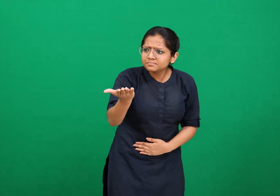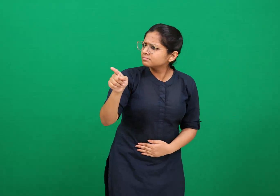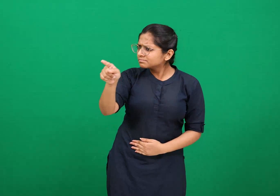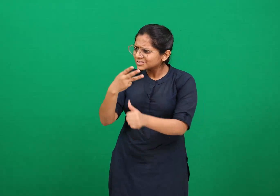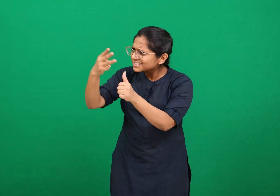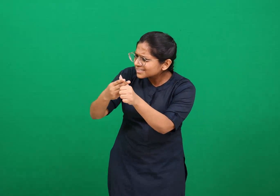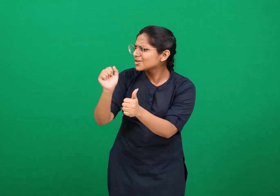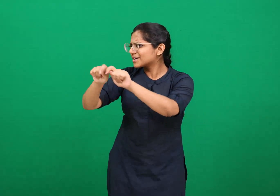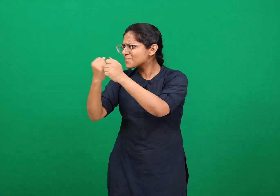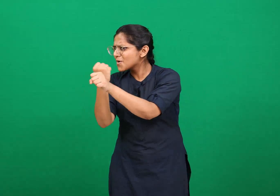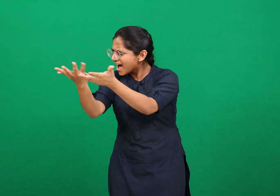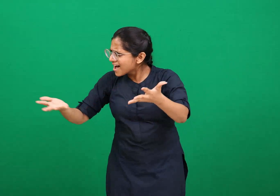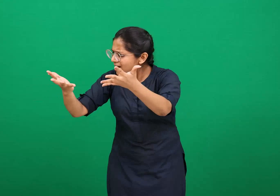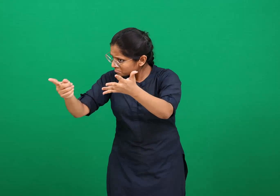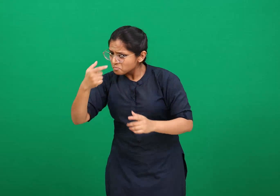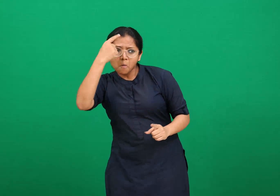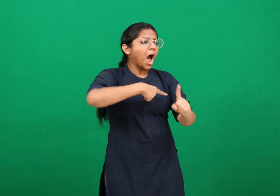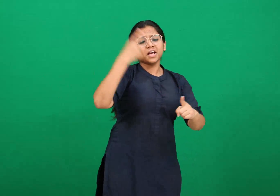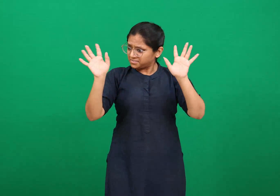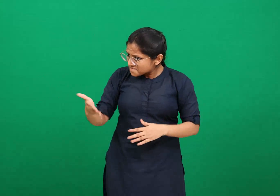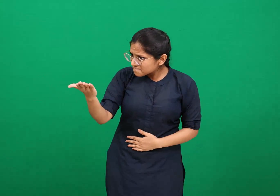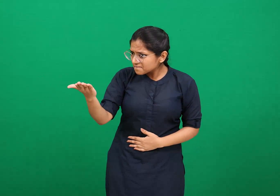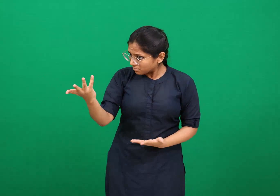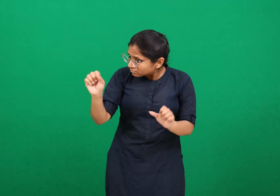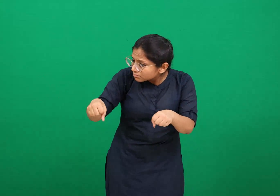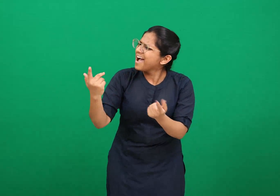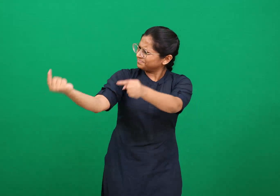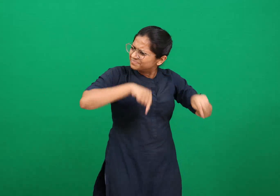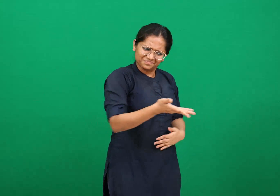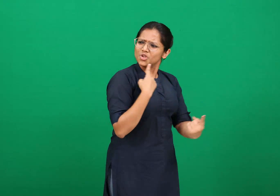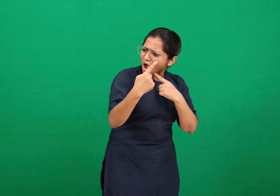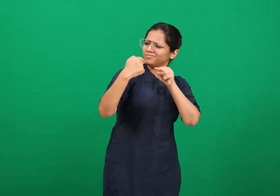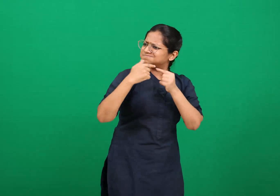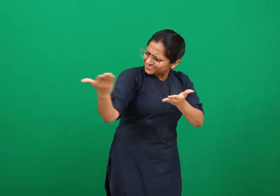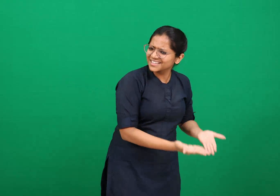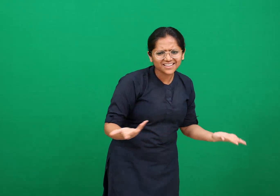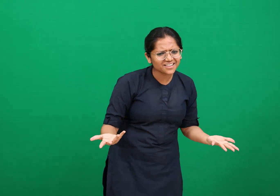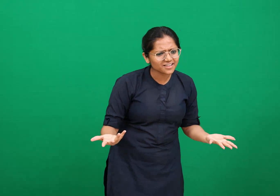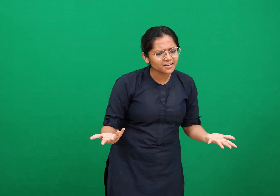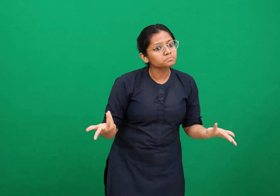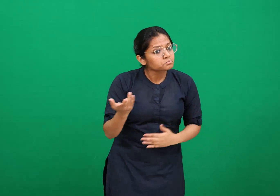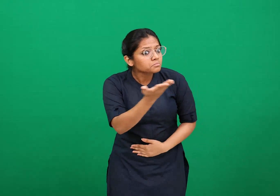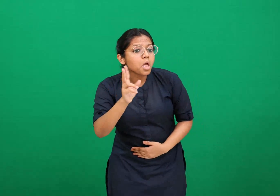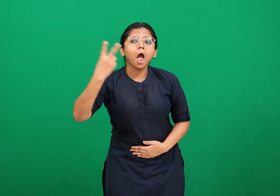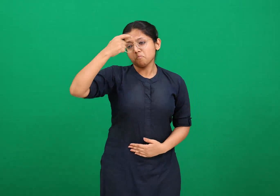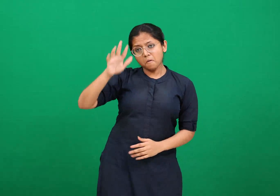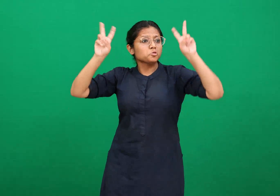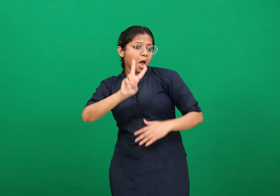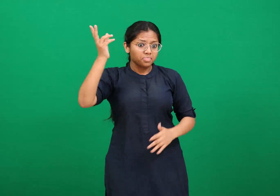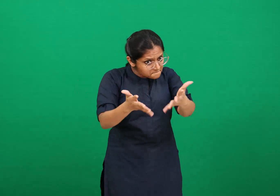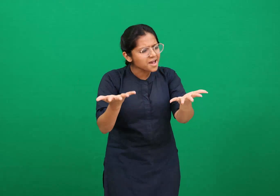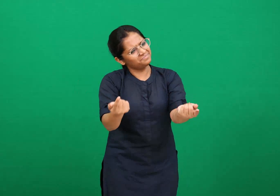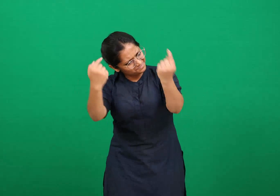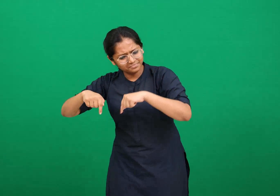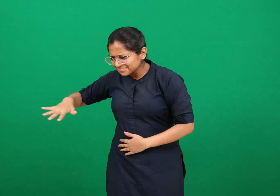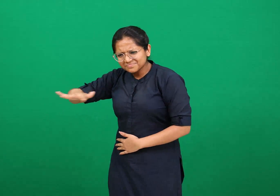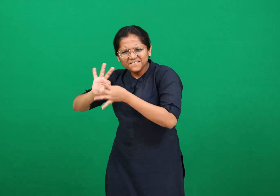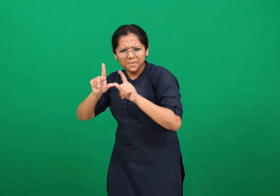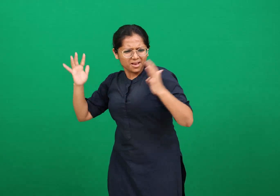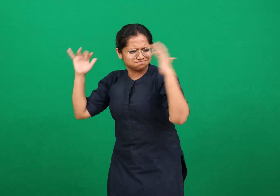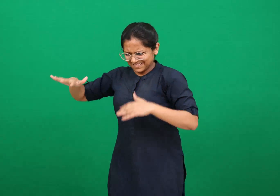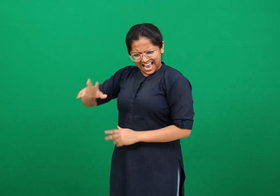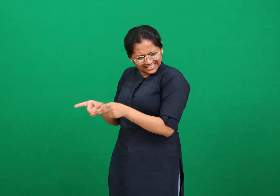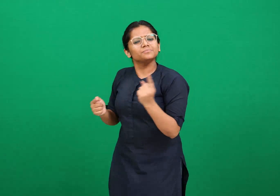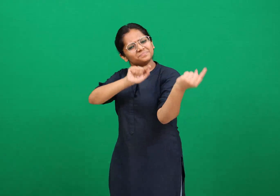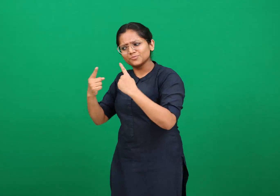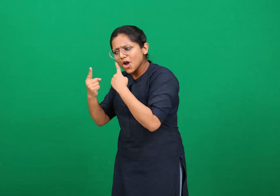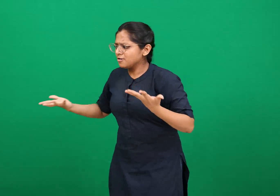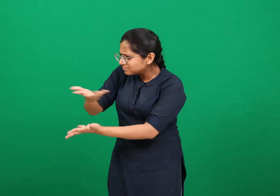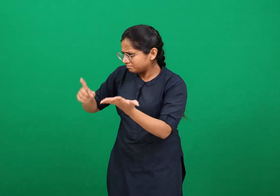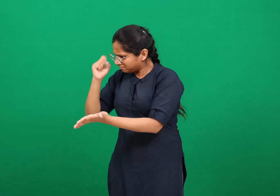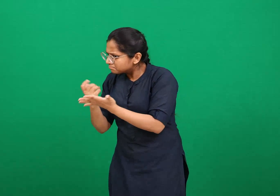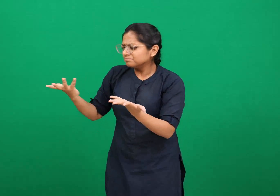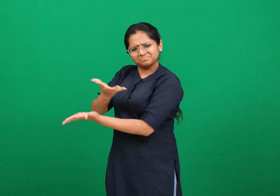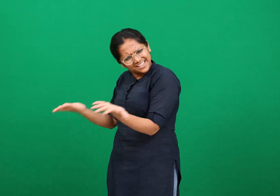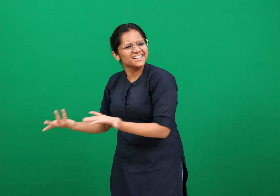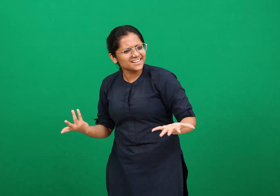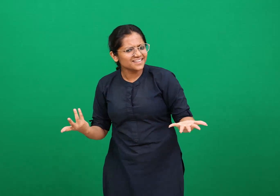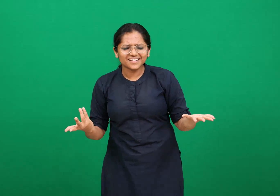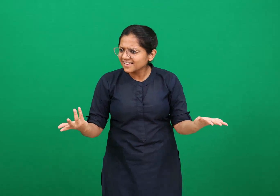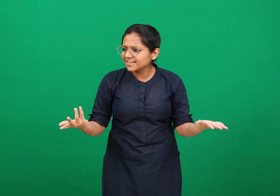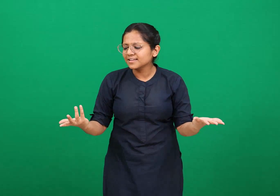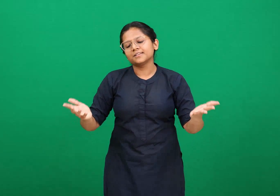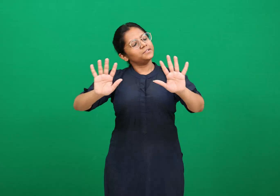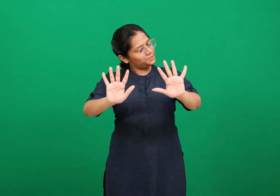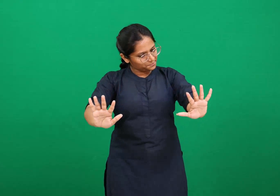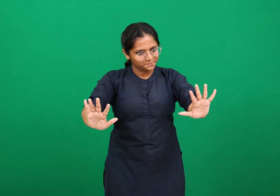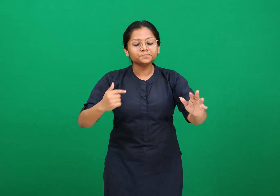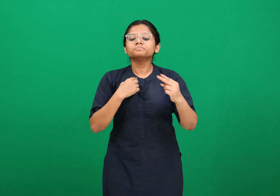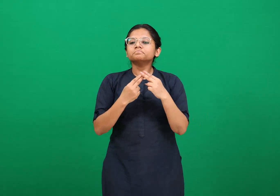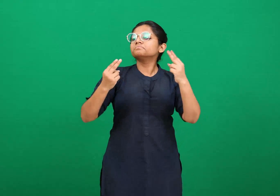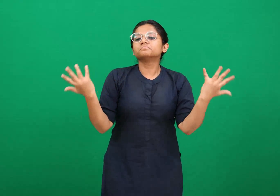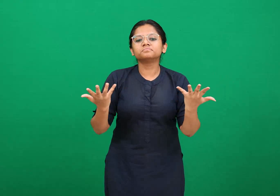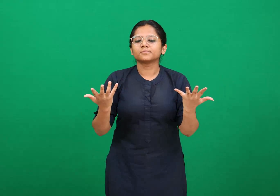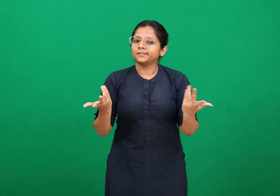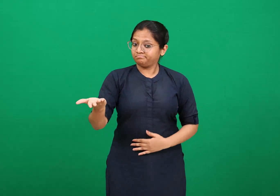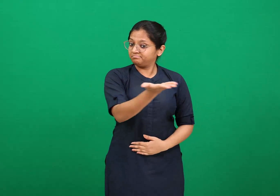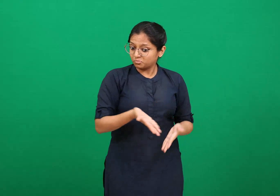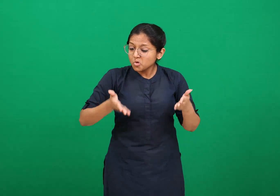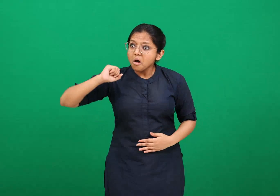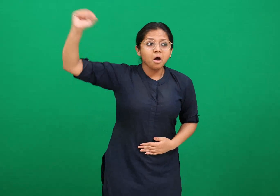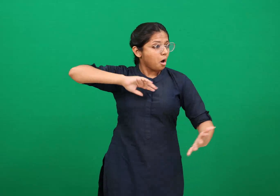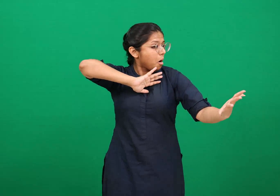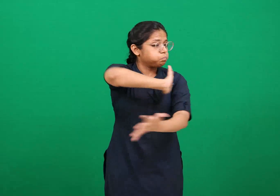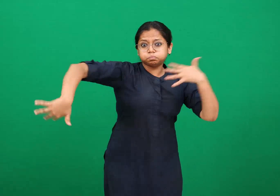Let them bring charges against one another there. But if you are seeking anything beyond this, it must be settled in a legal assembly.